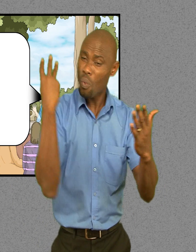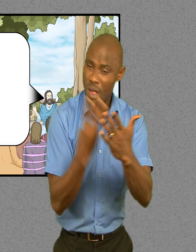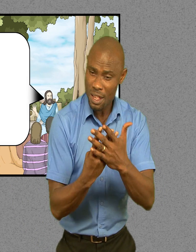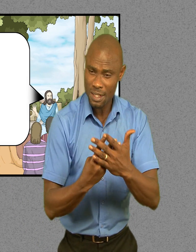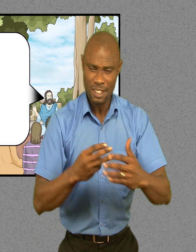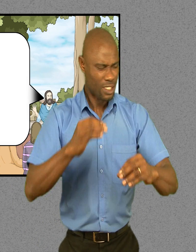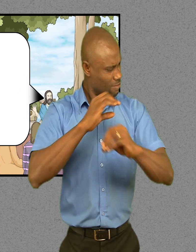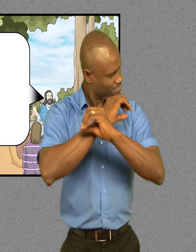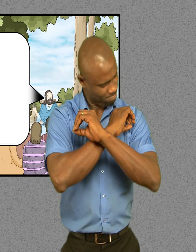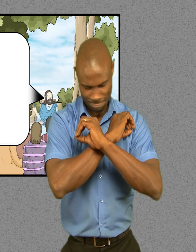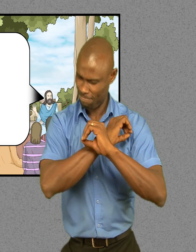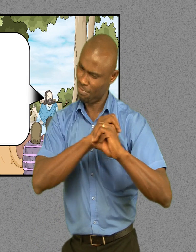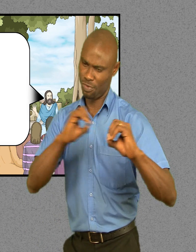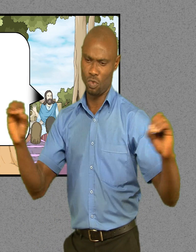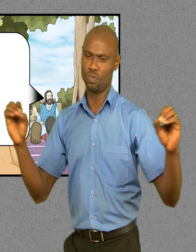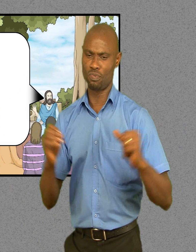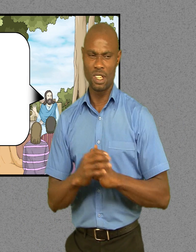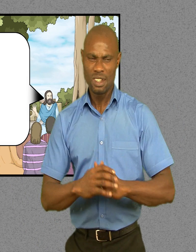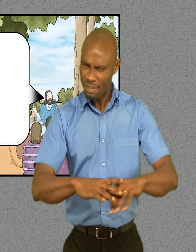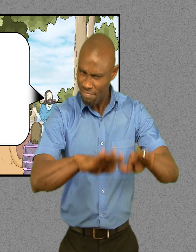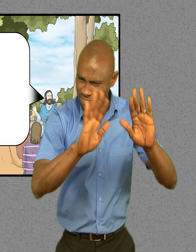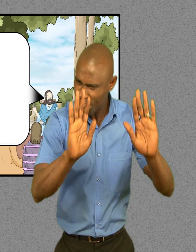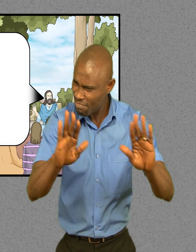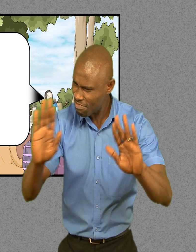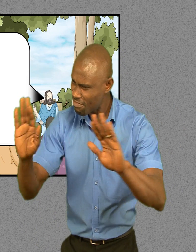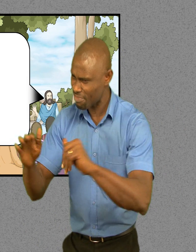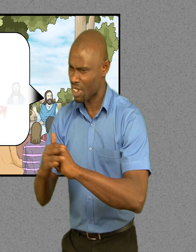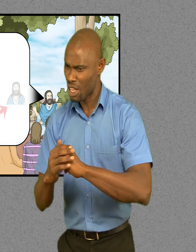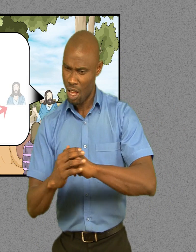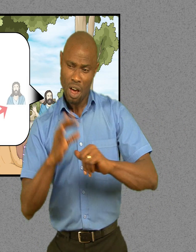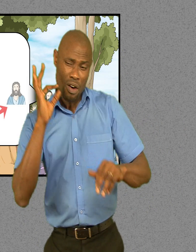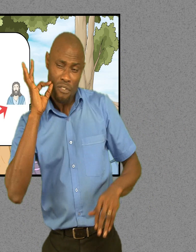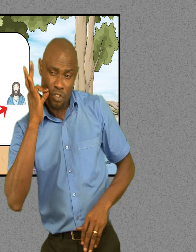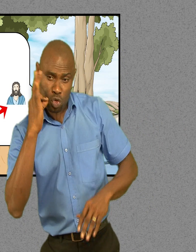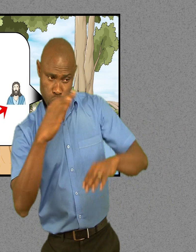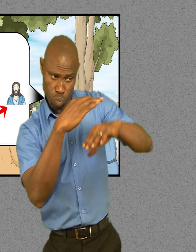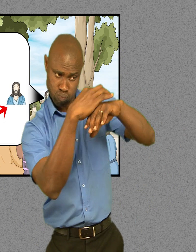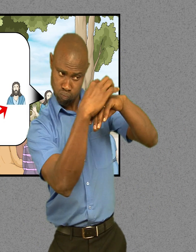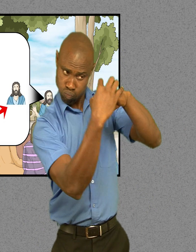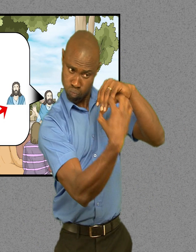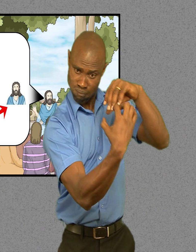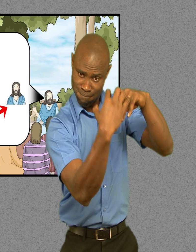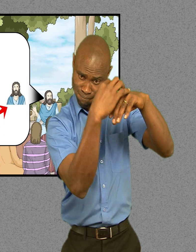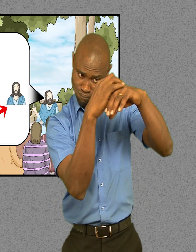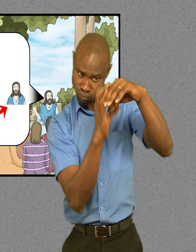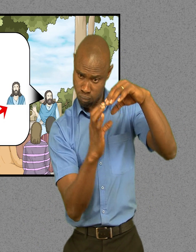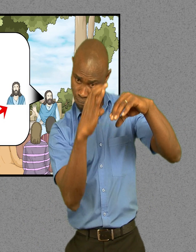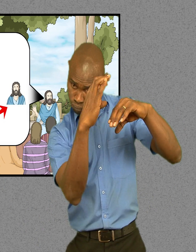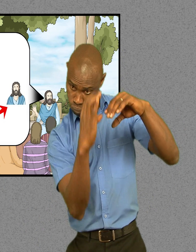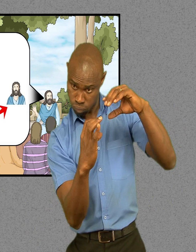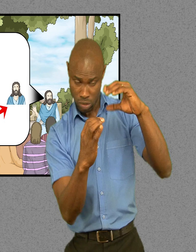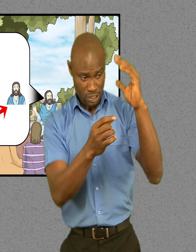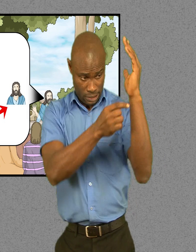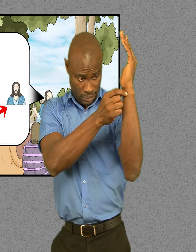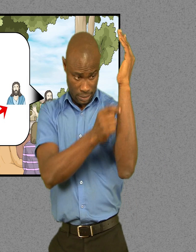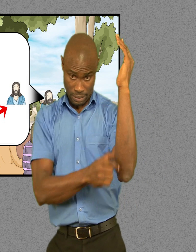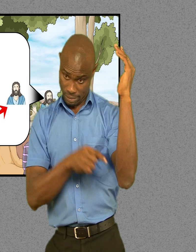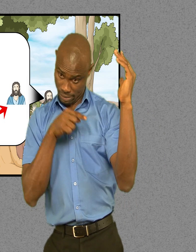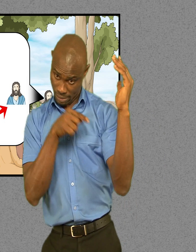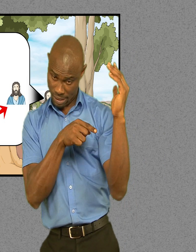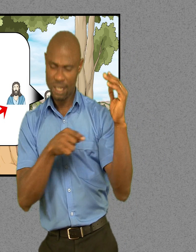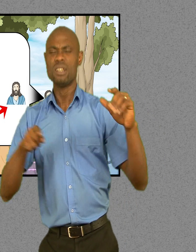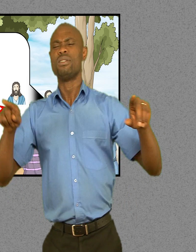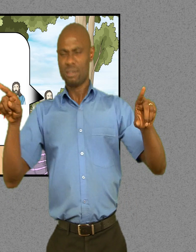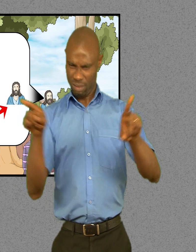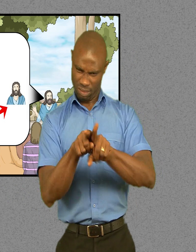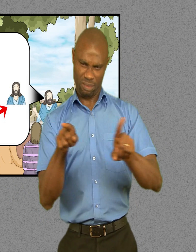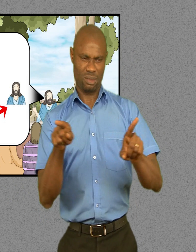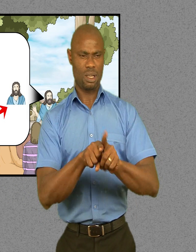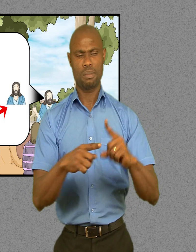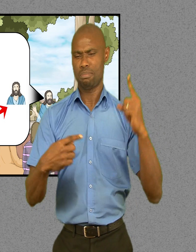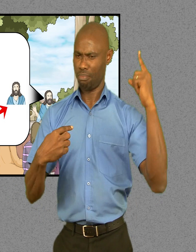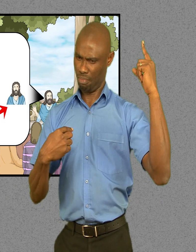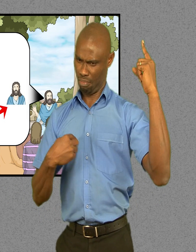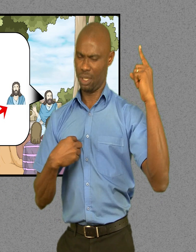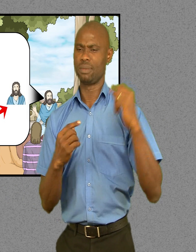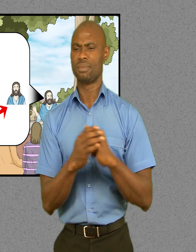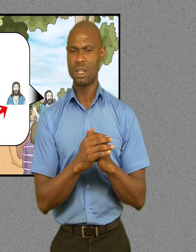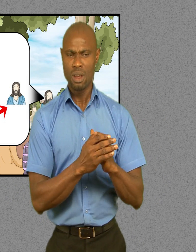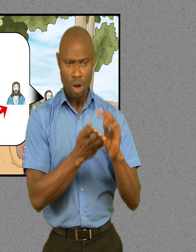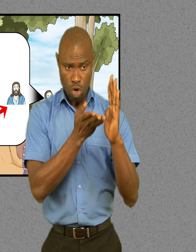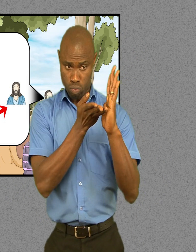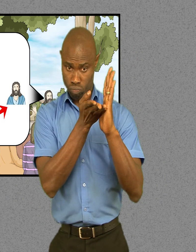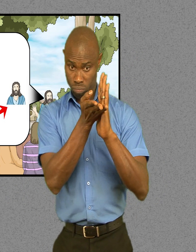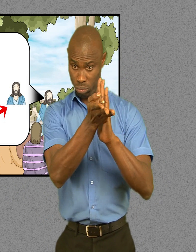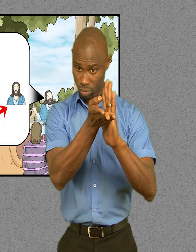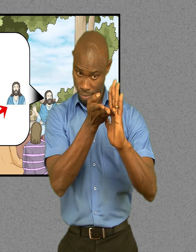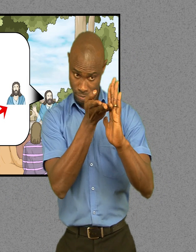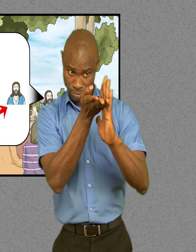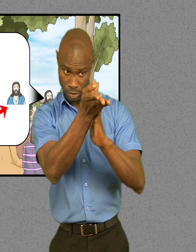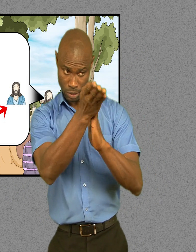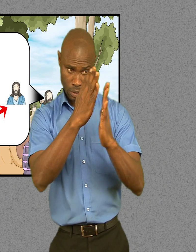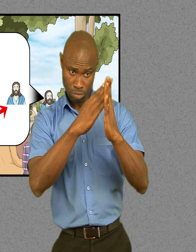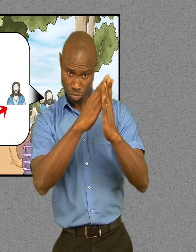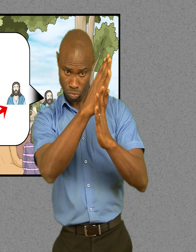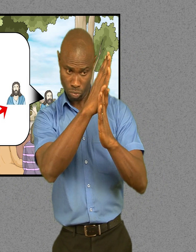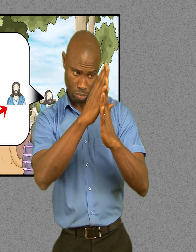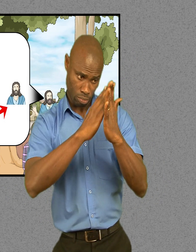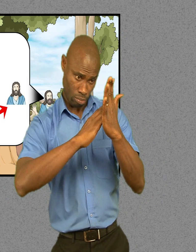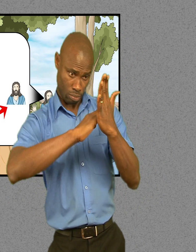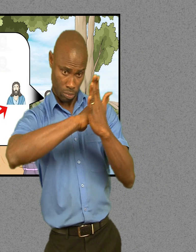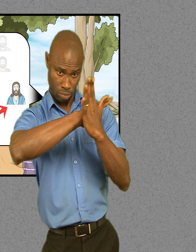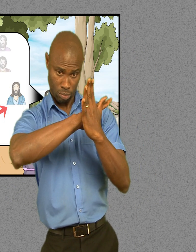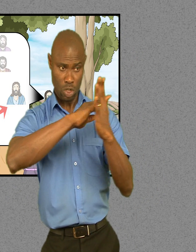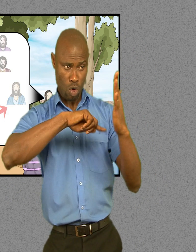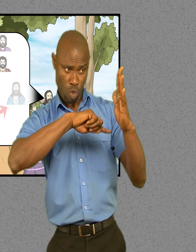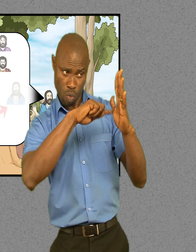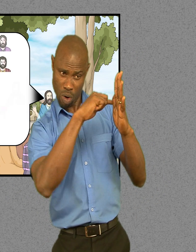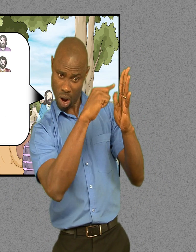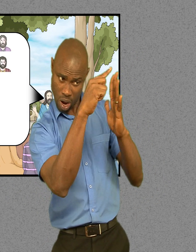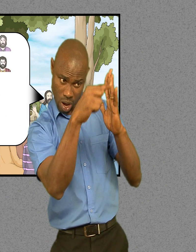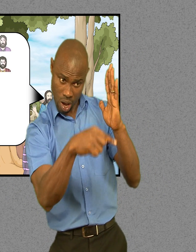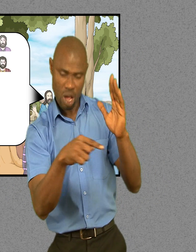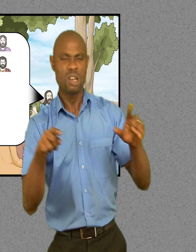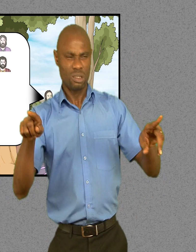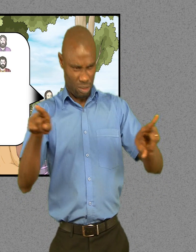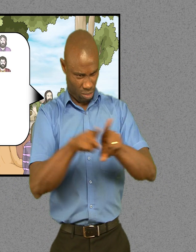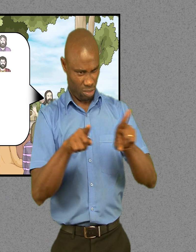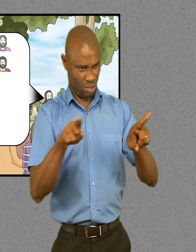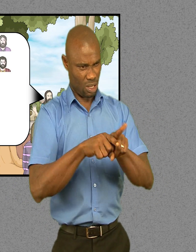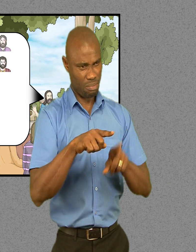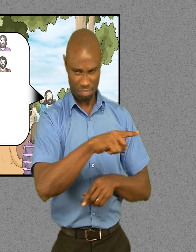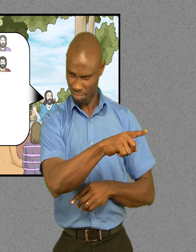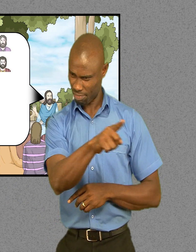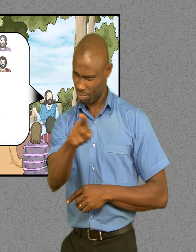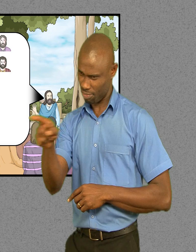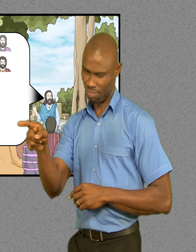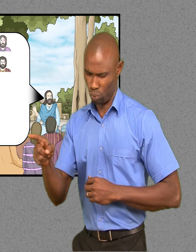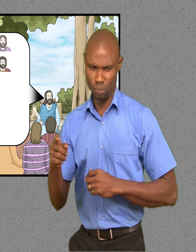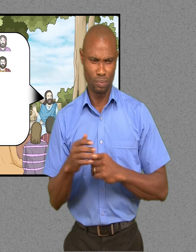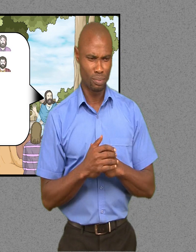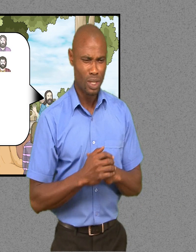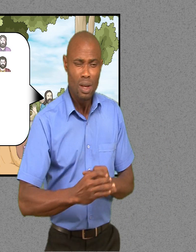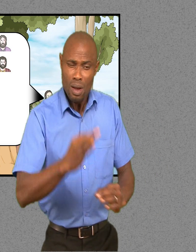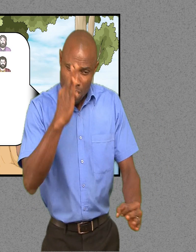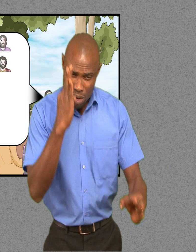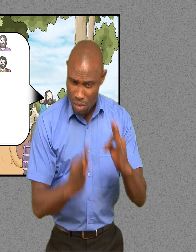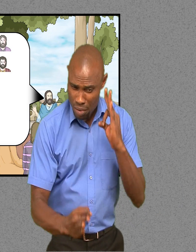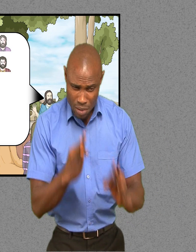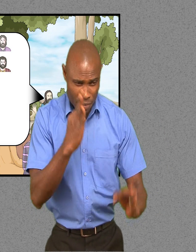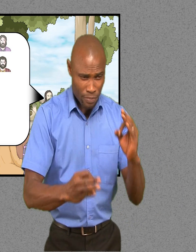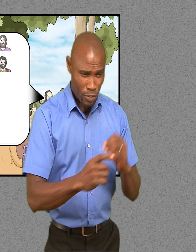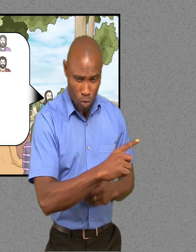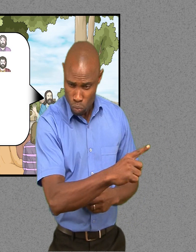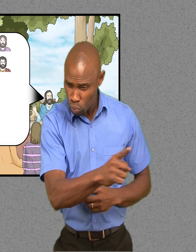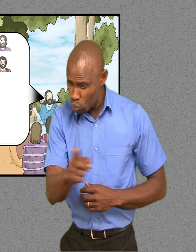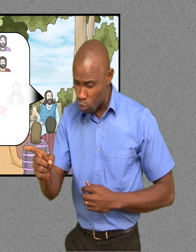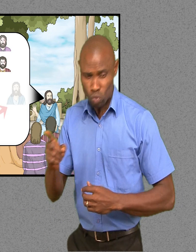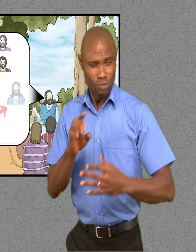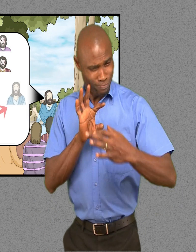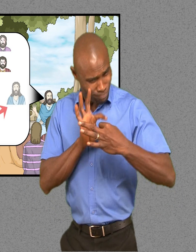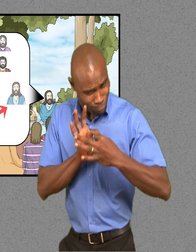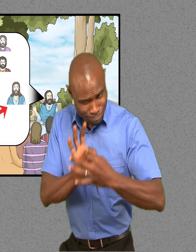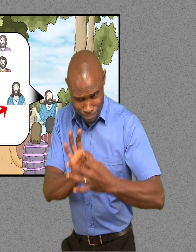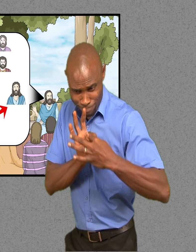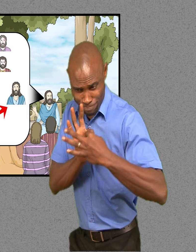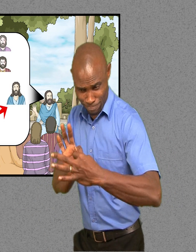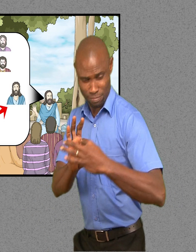I am the vine and you are the branches.